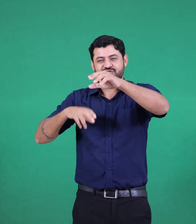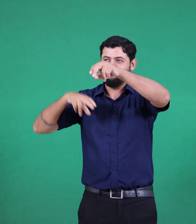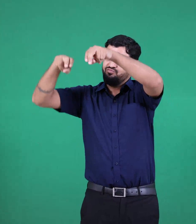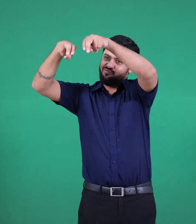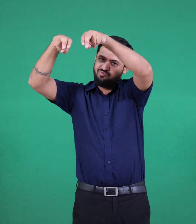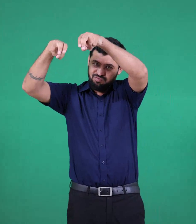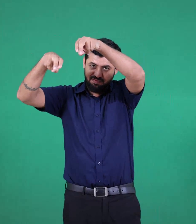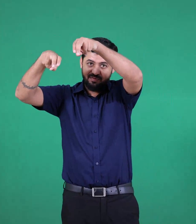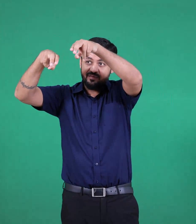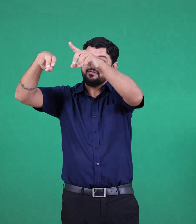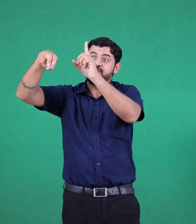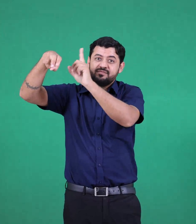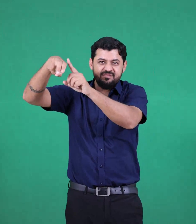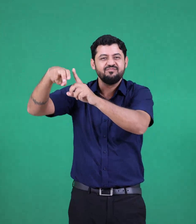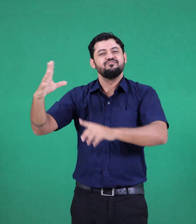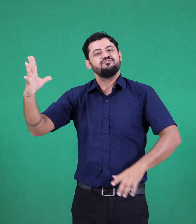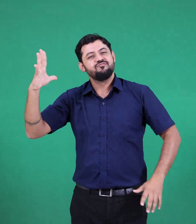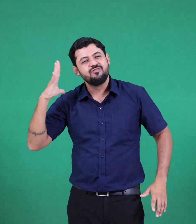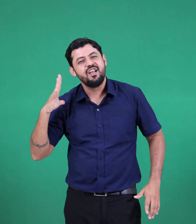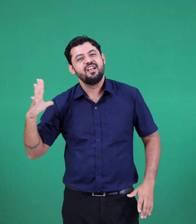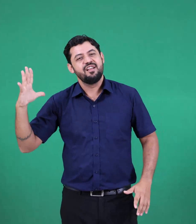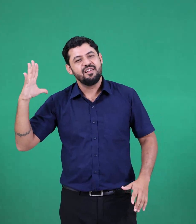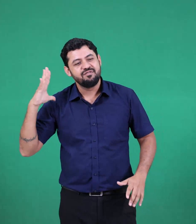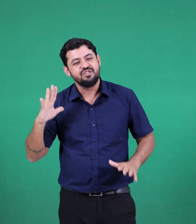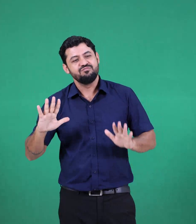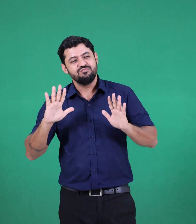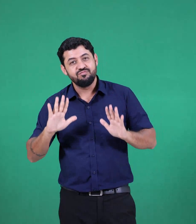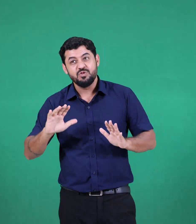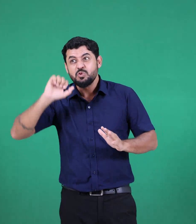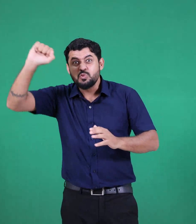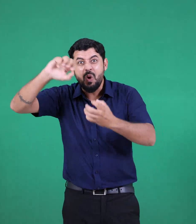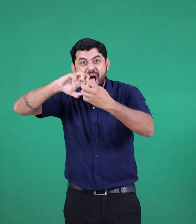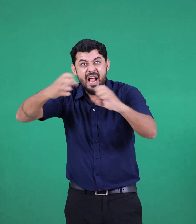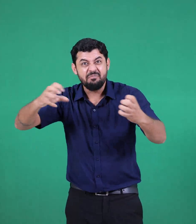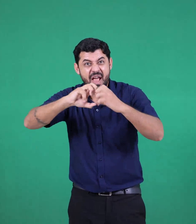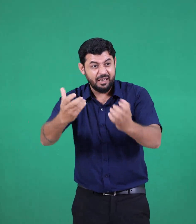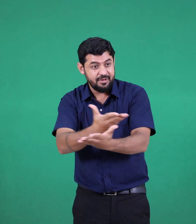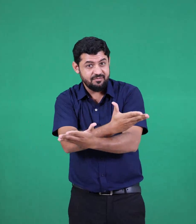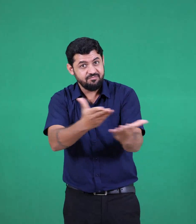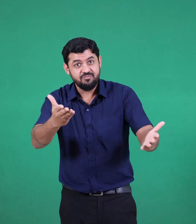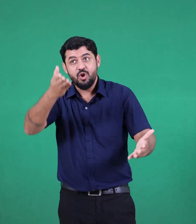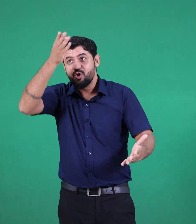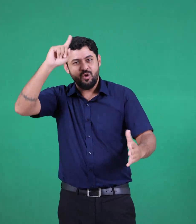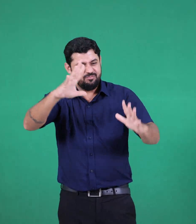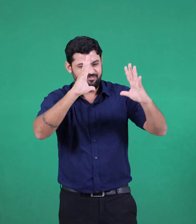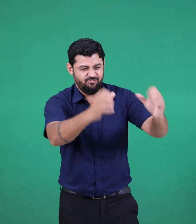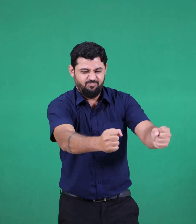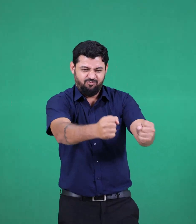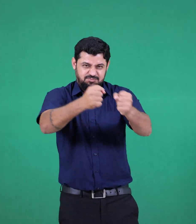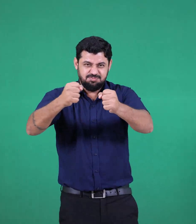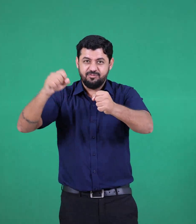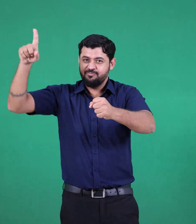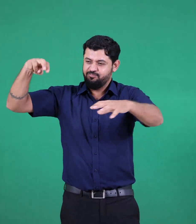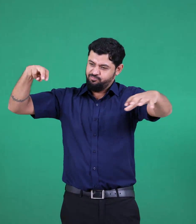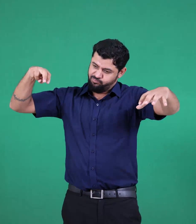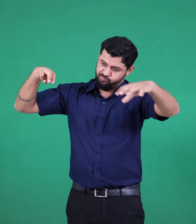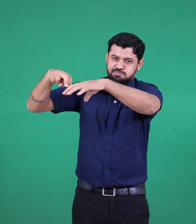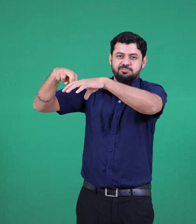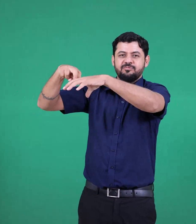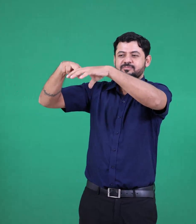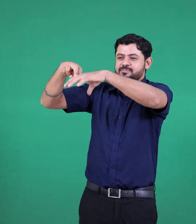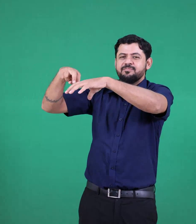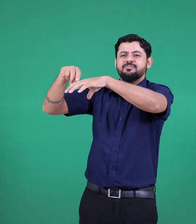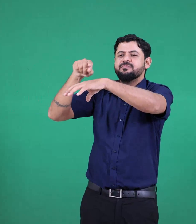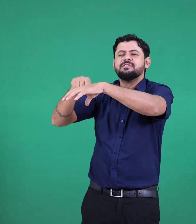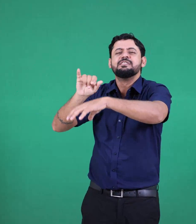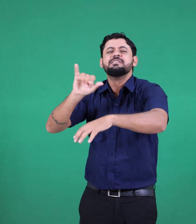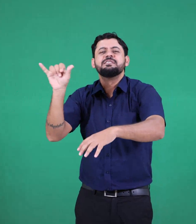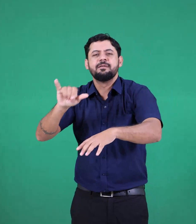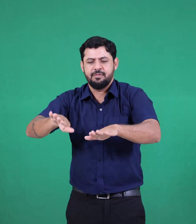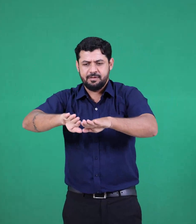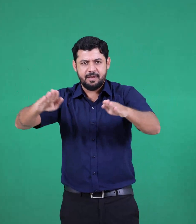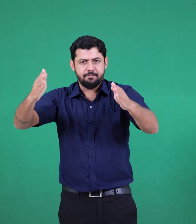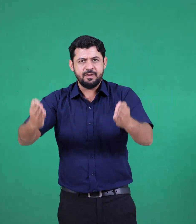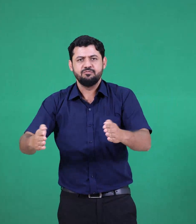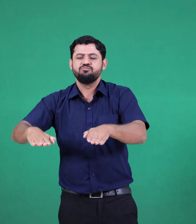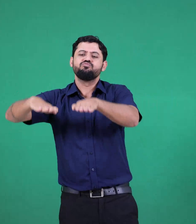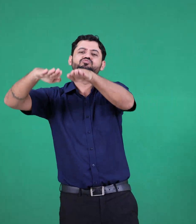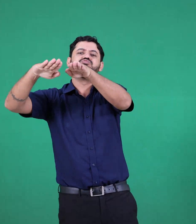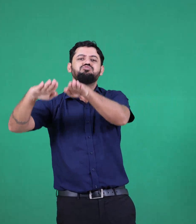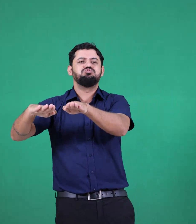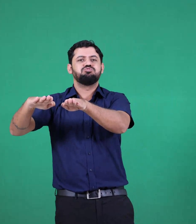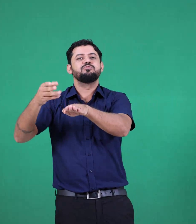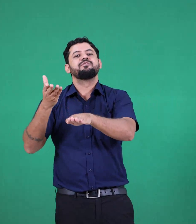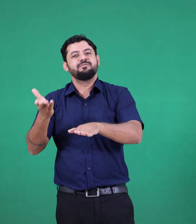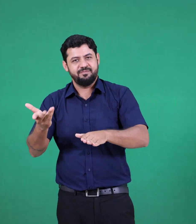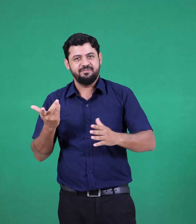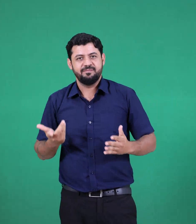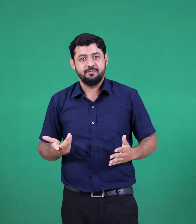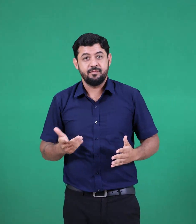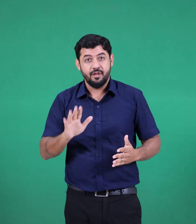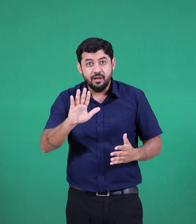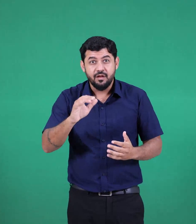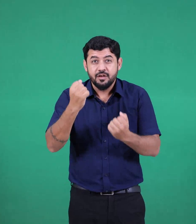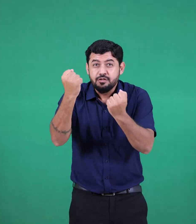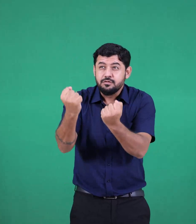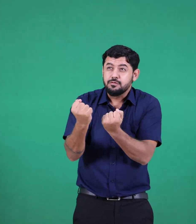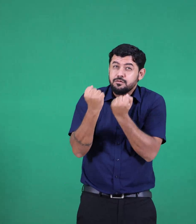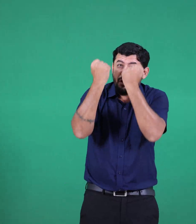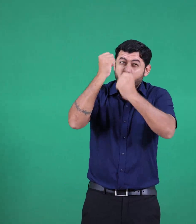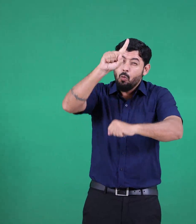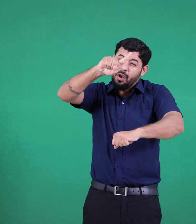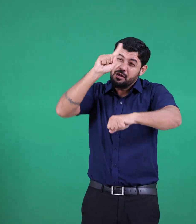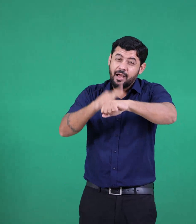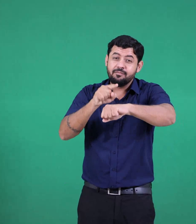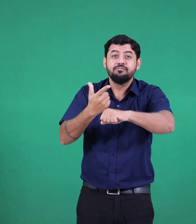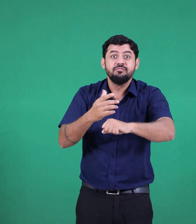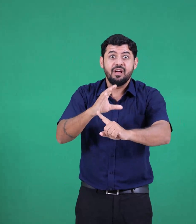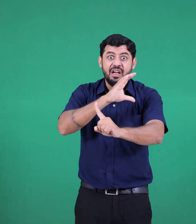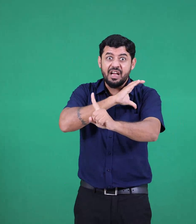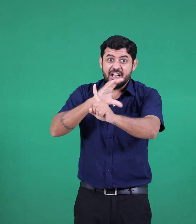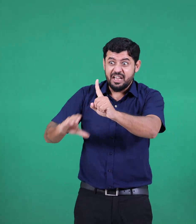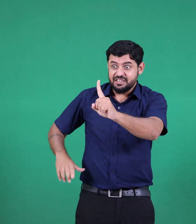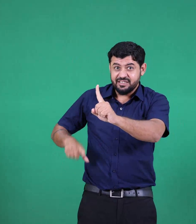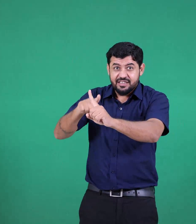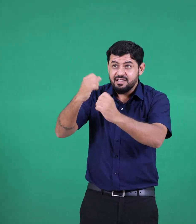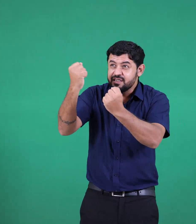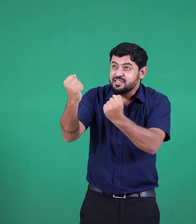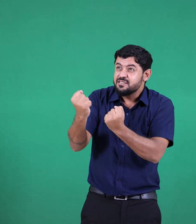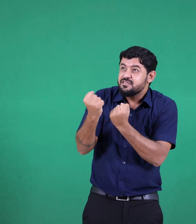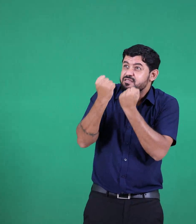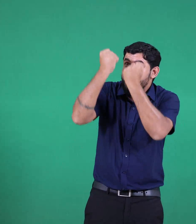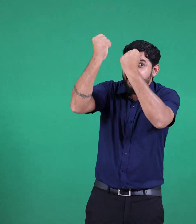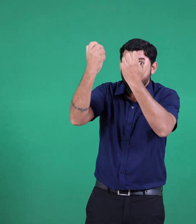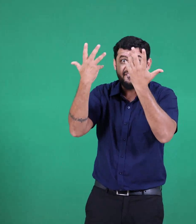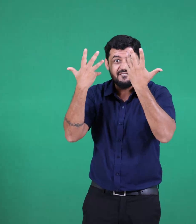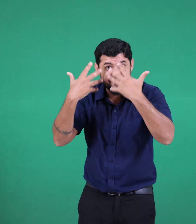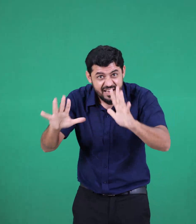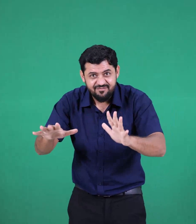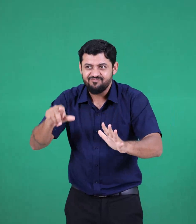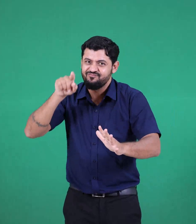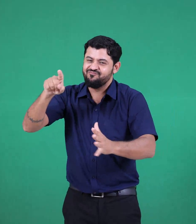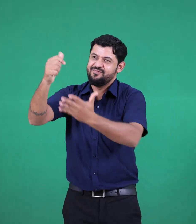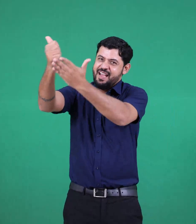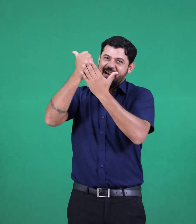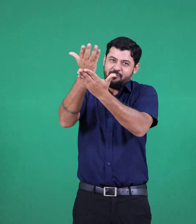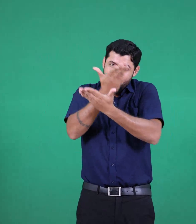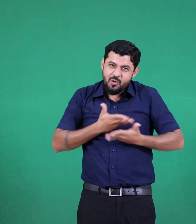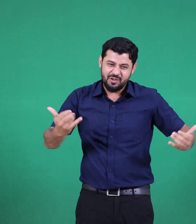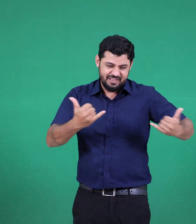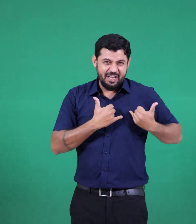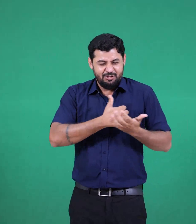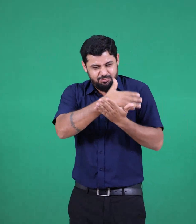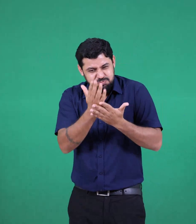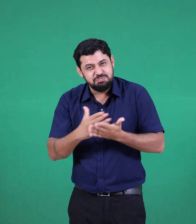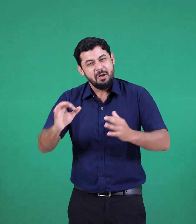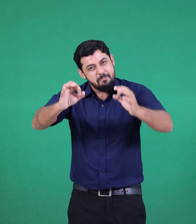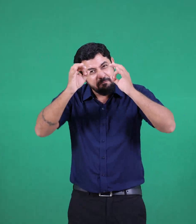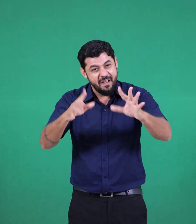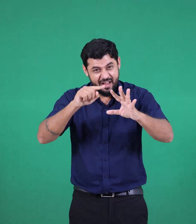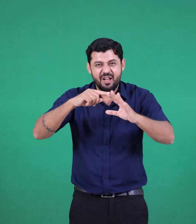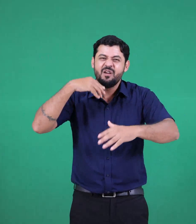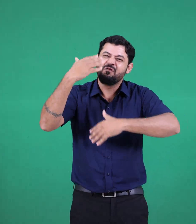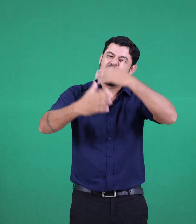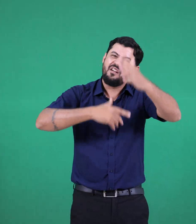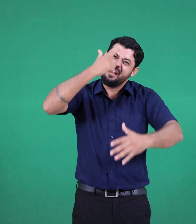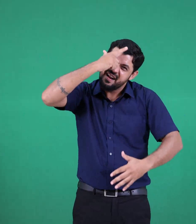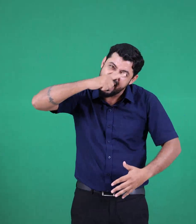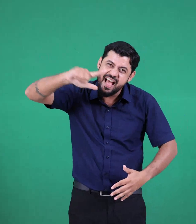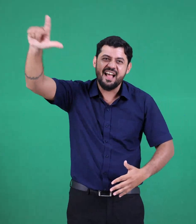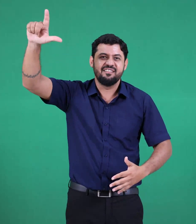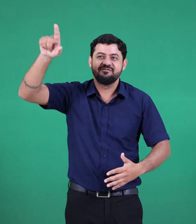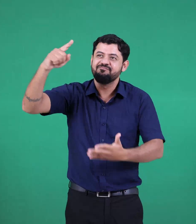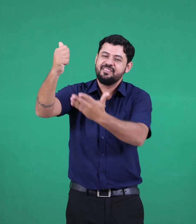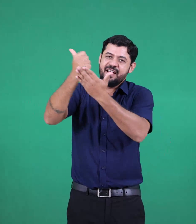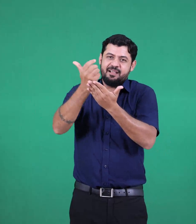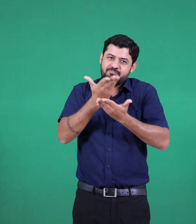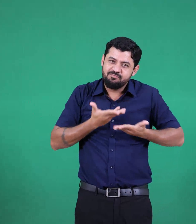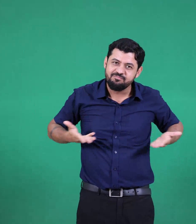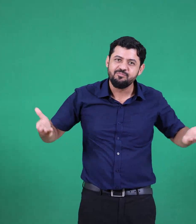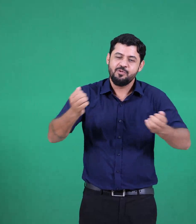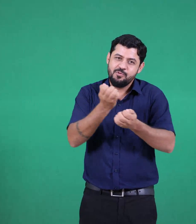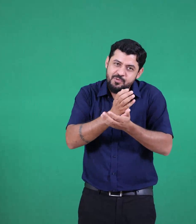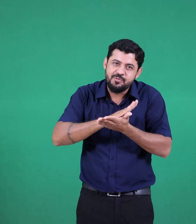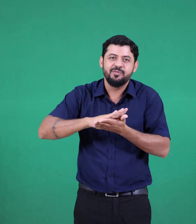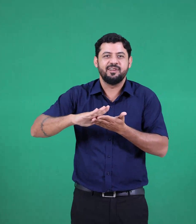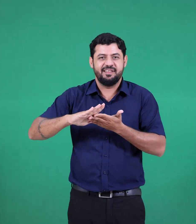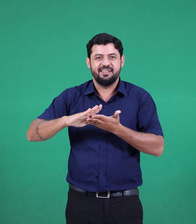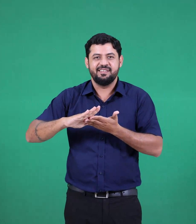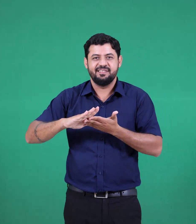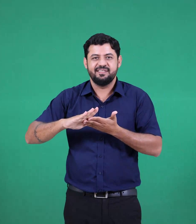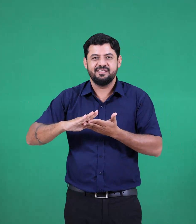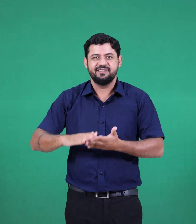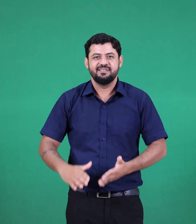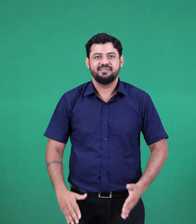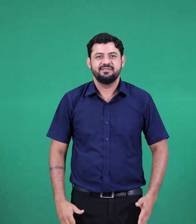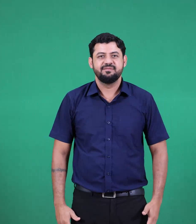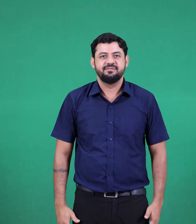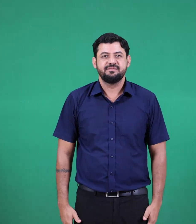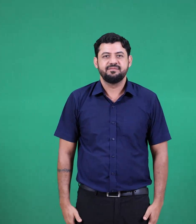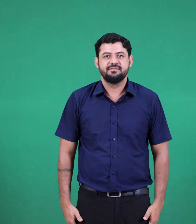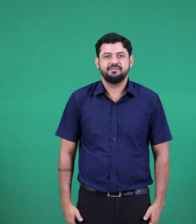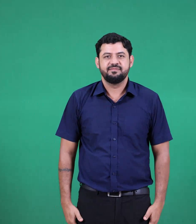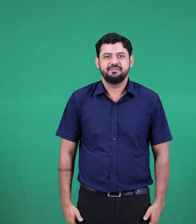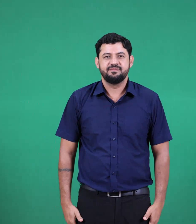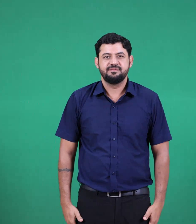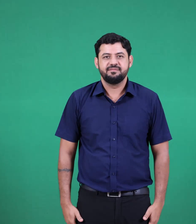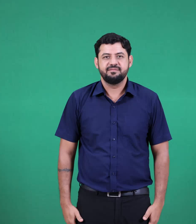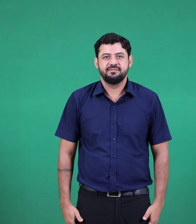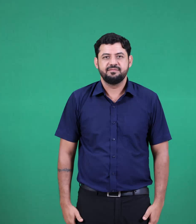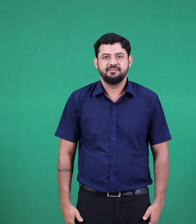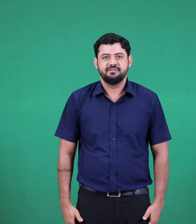Since that time, He waits for His enemies to be made a footstool for His feet, because by a single offering He has made perfect for all time those who are being sanctified.